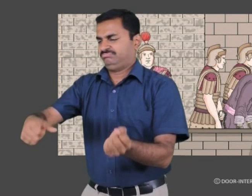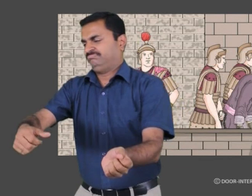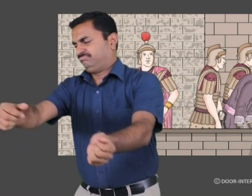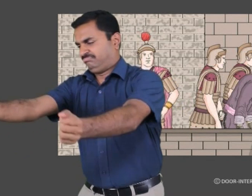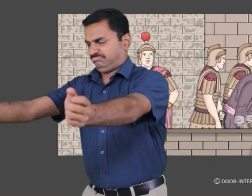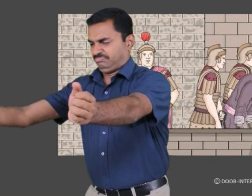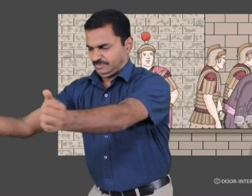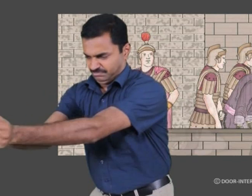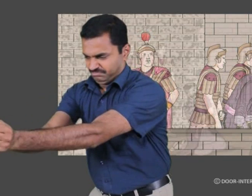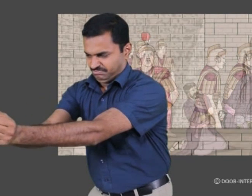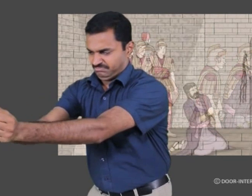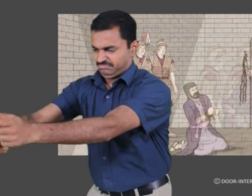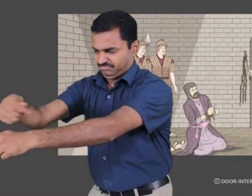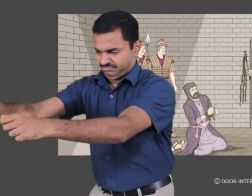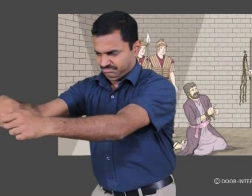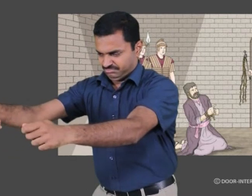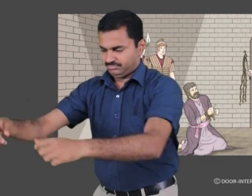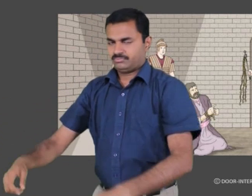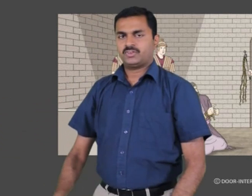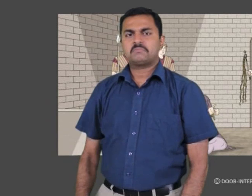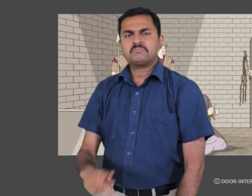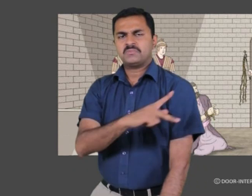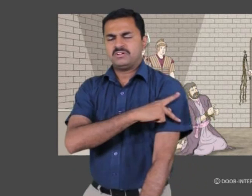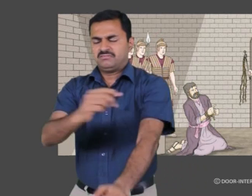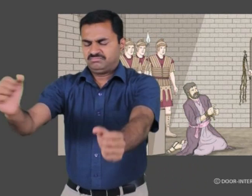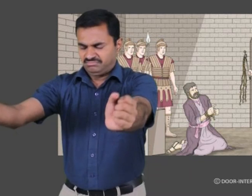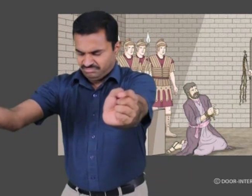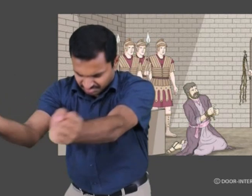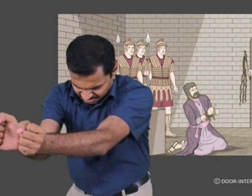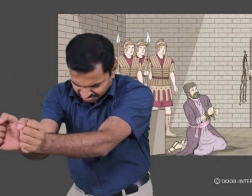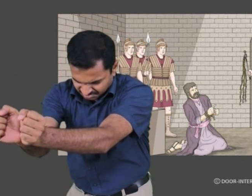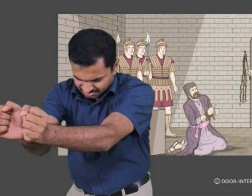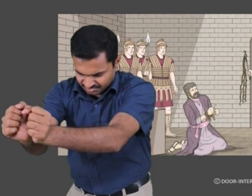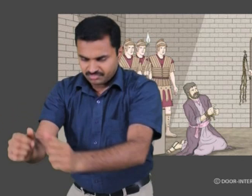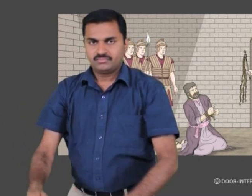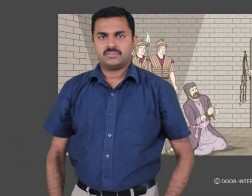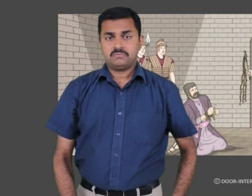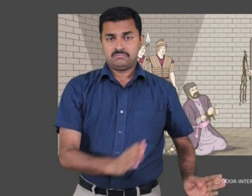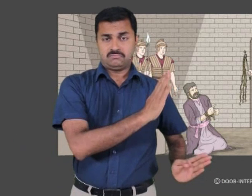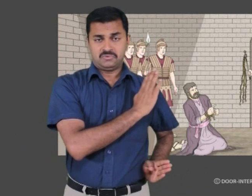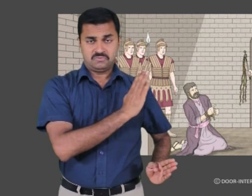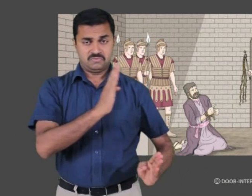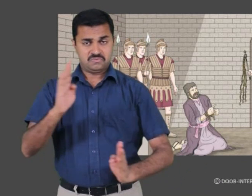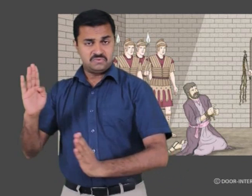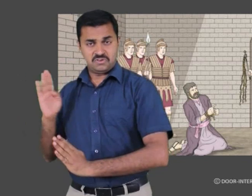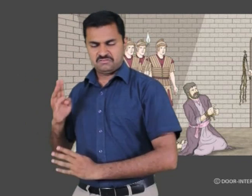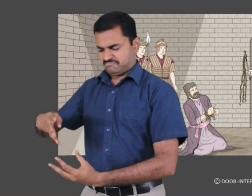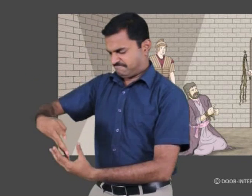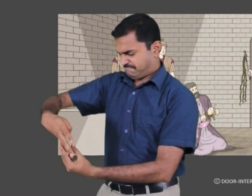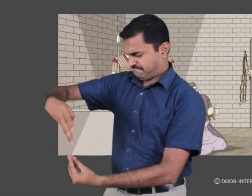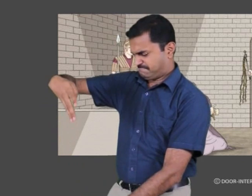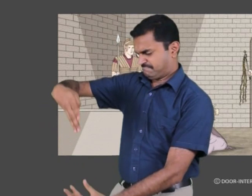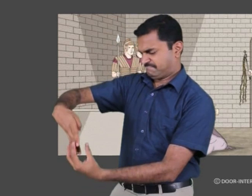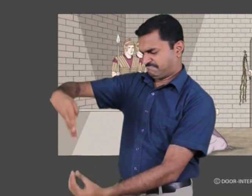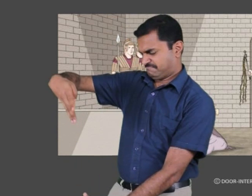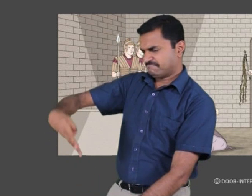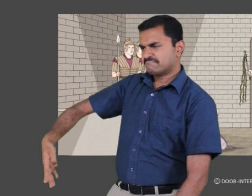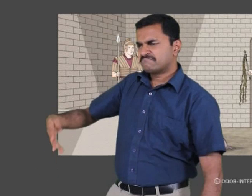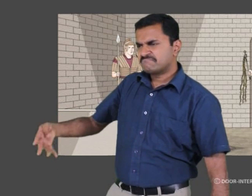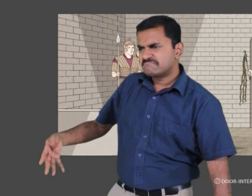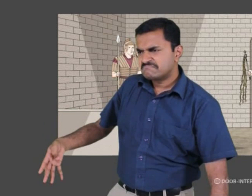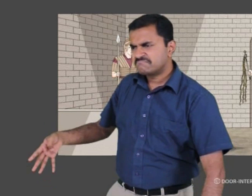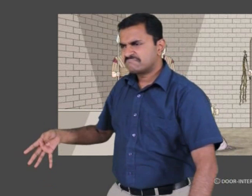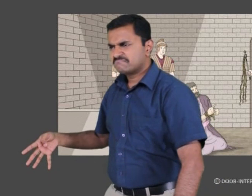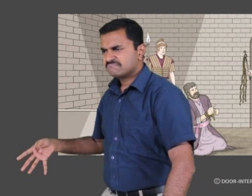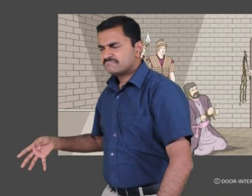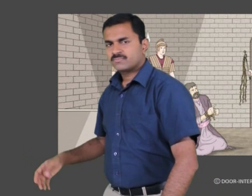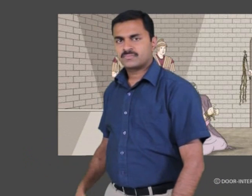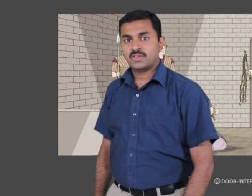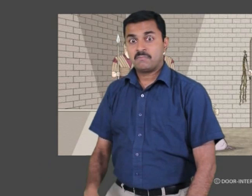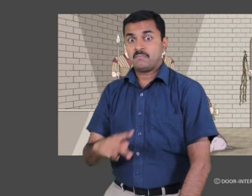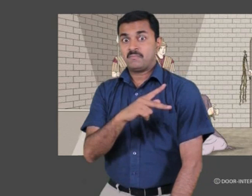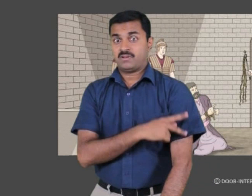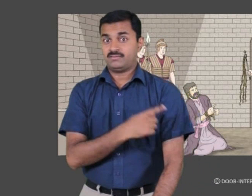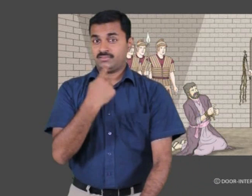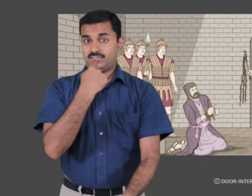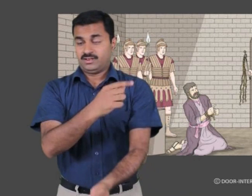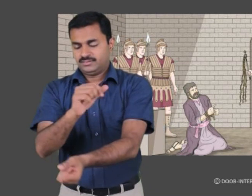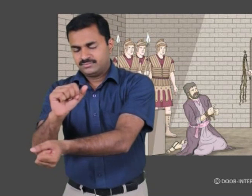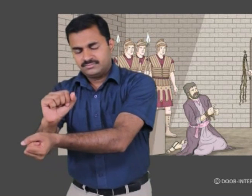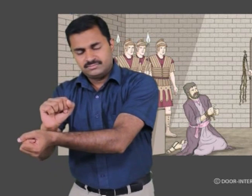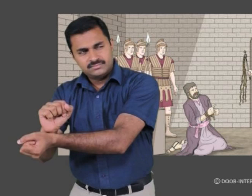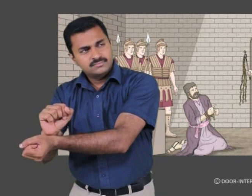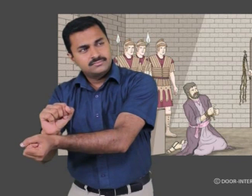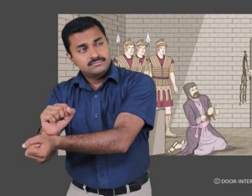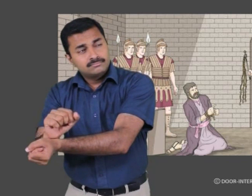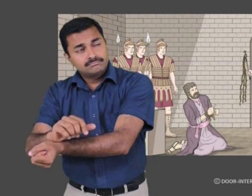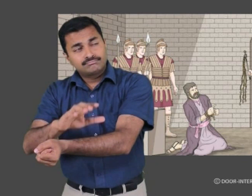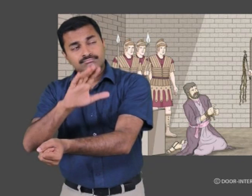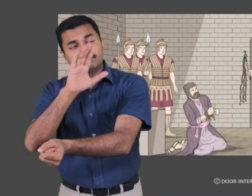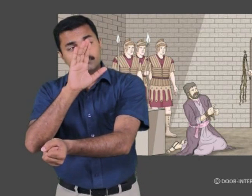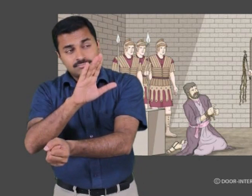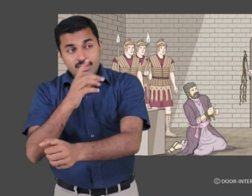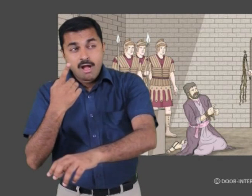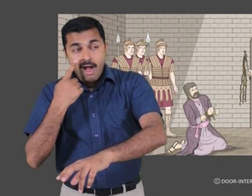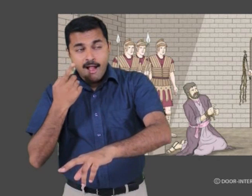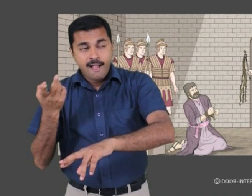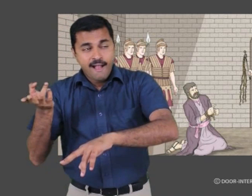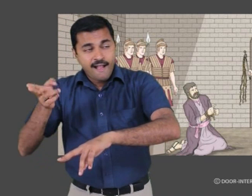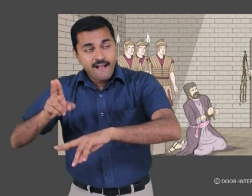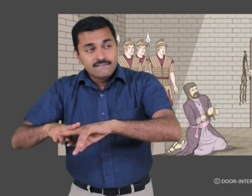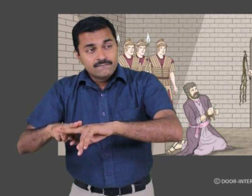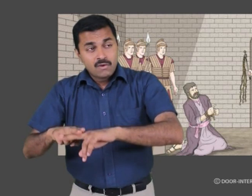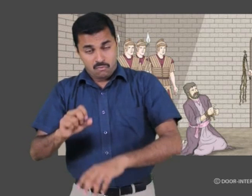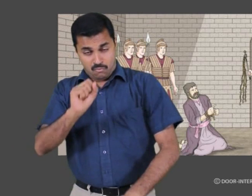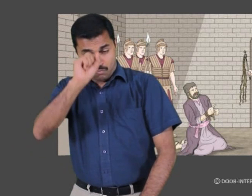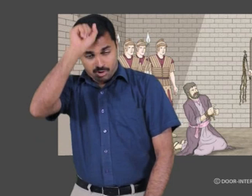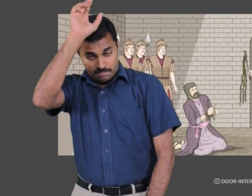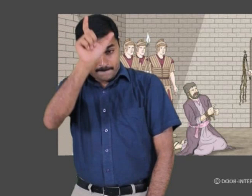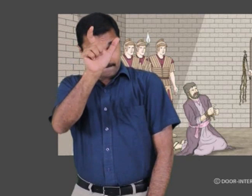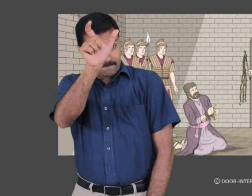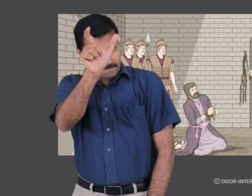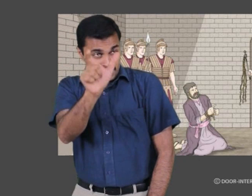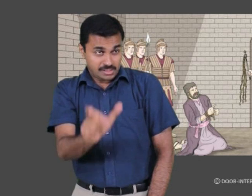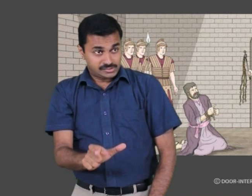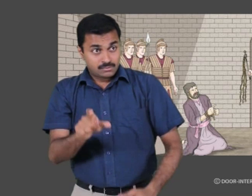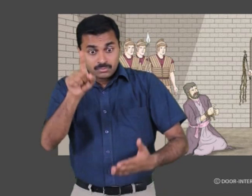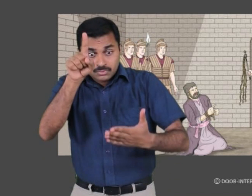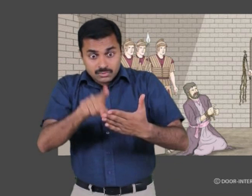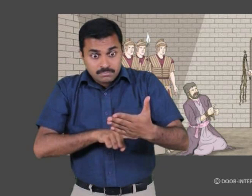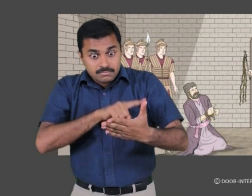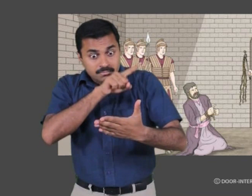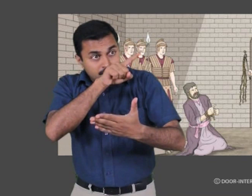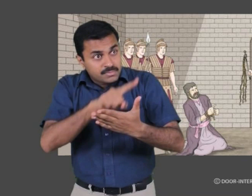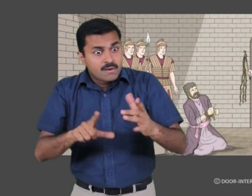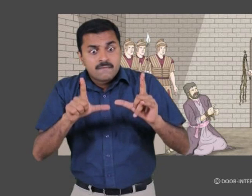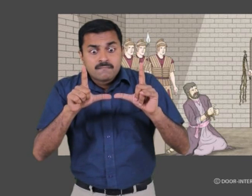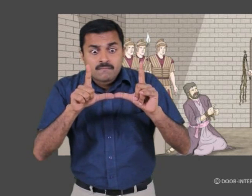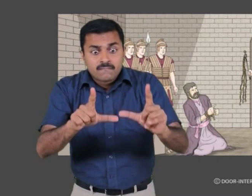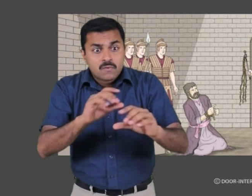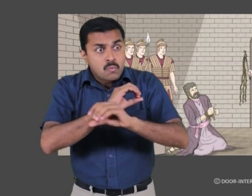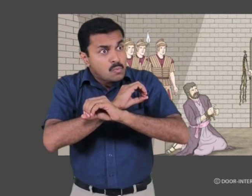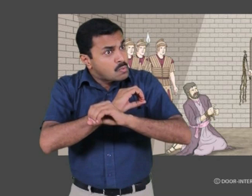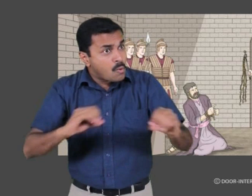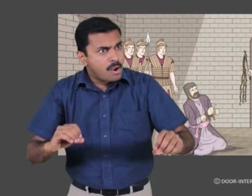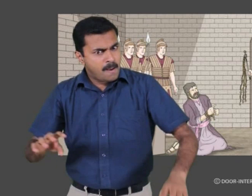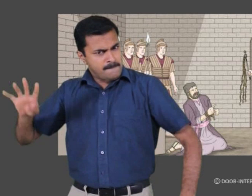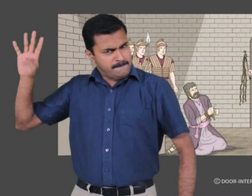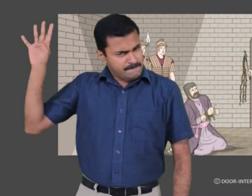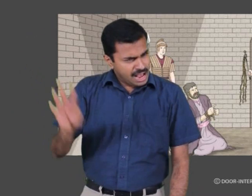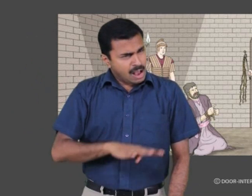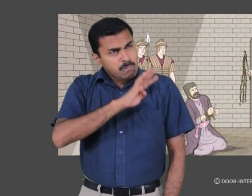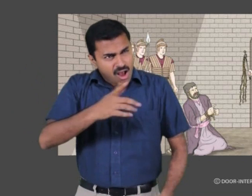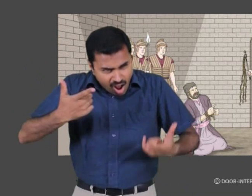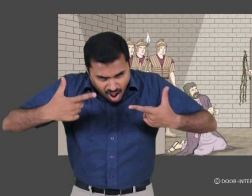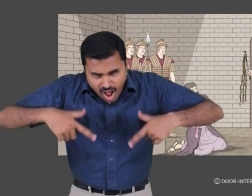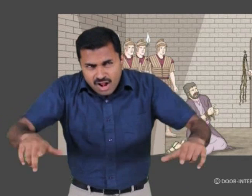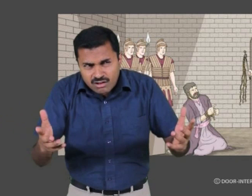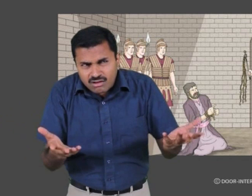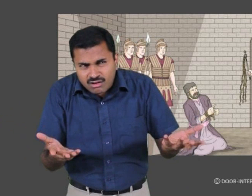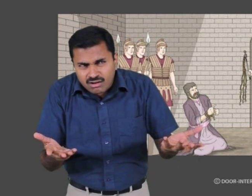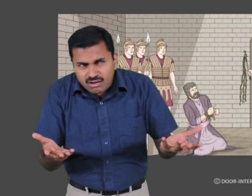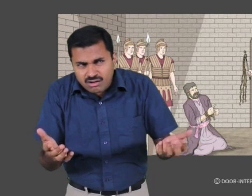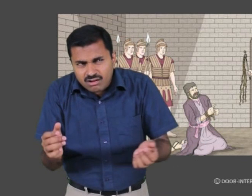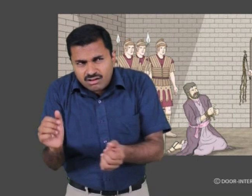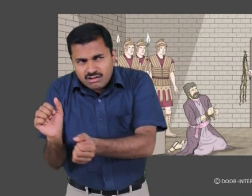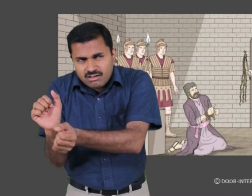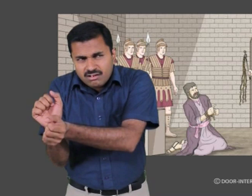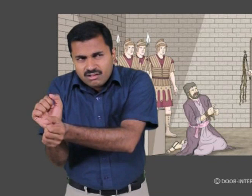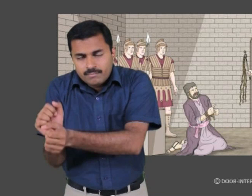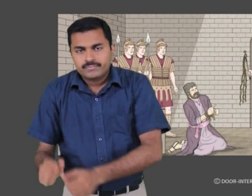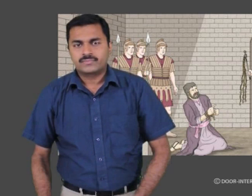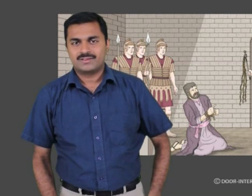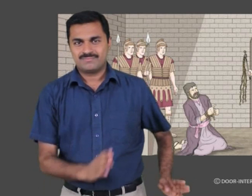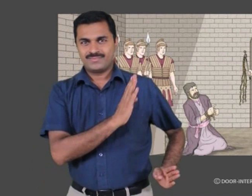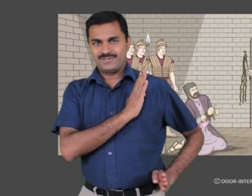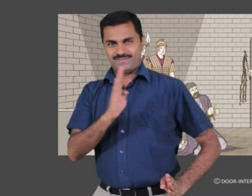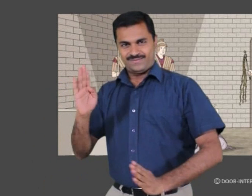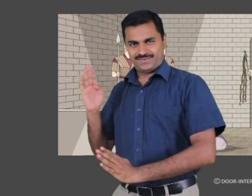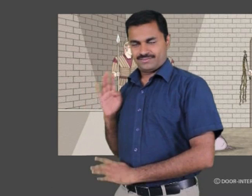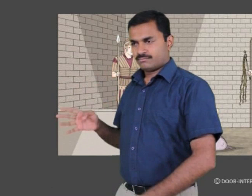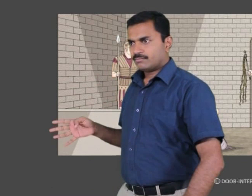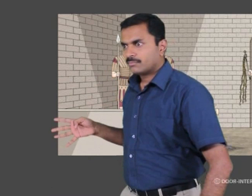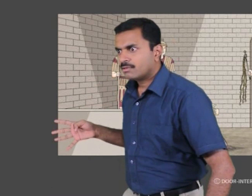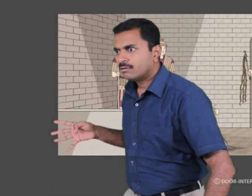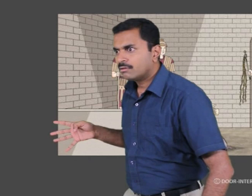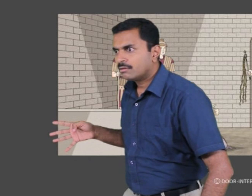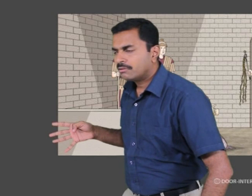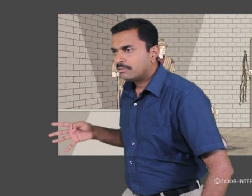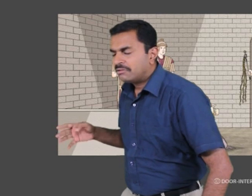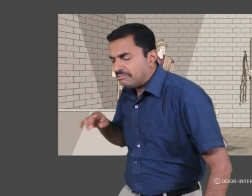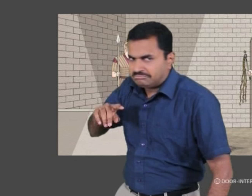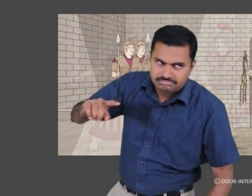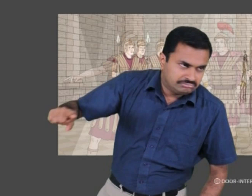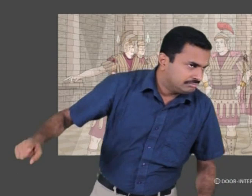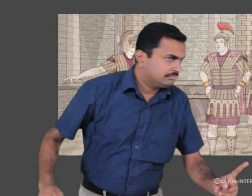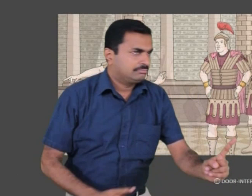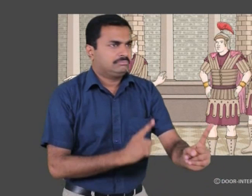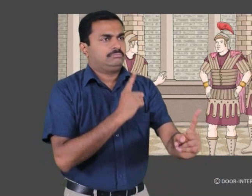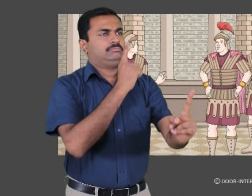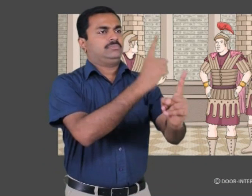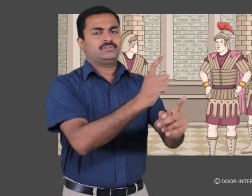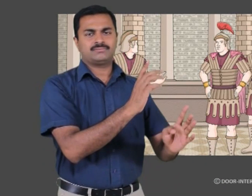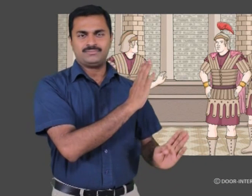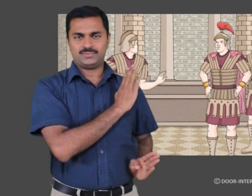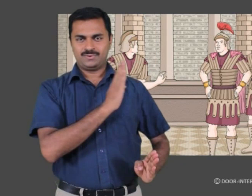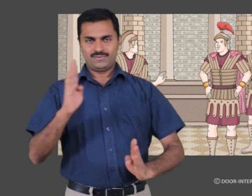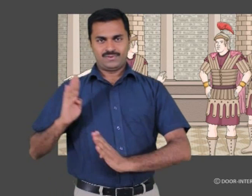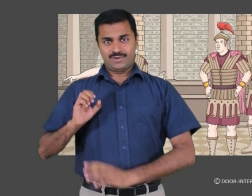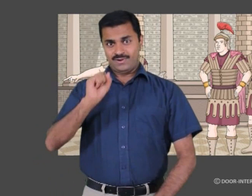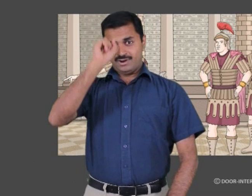But as they stretched him out to strap him down, Paul said to the centurion standing there, “Is it lawful for you to flog a Roman citizen without a trial?”